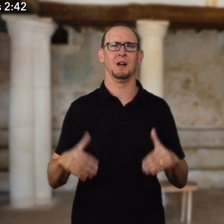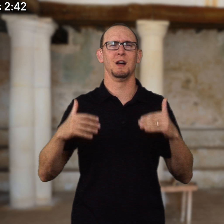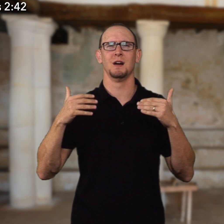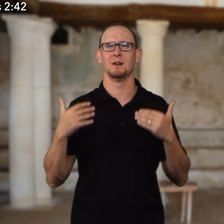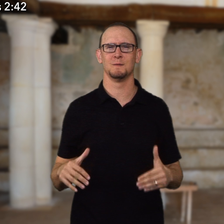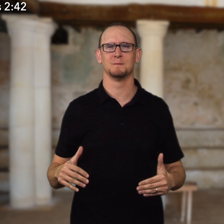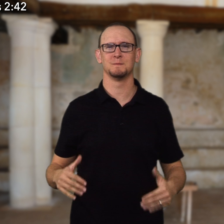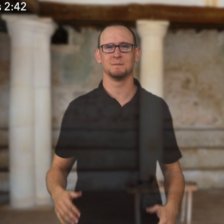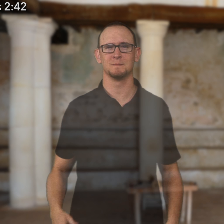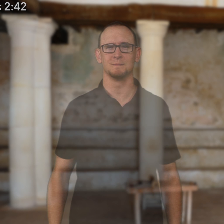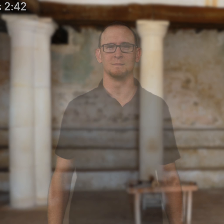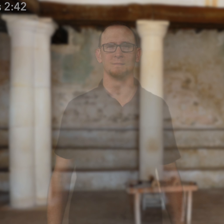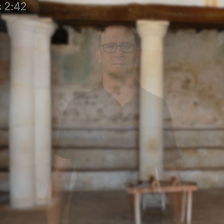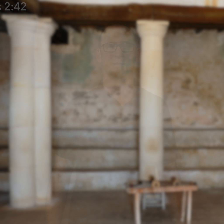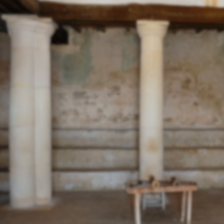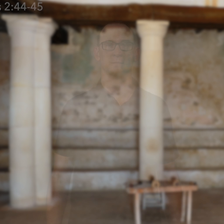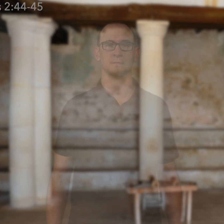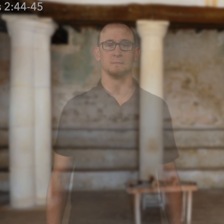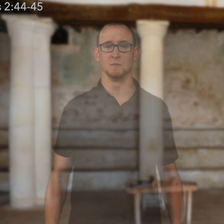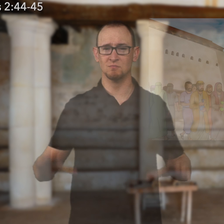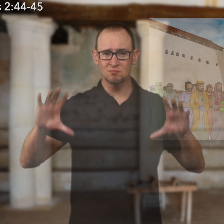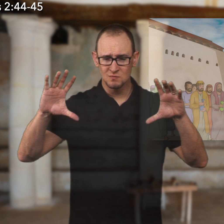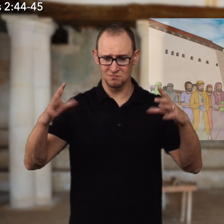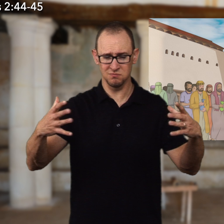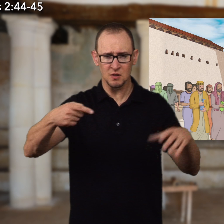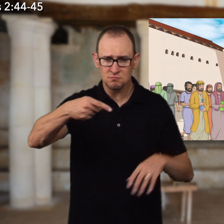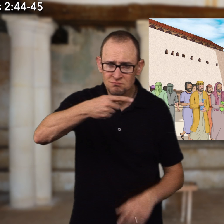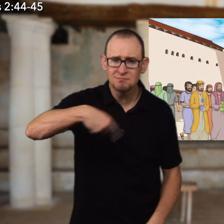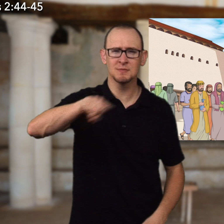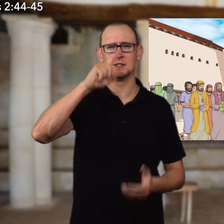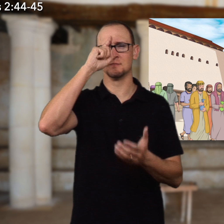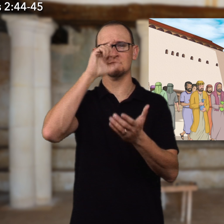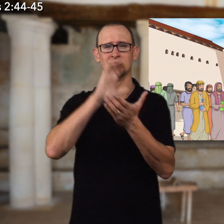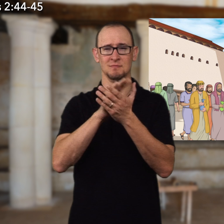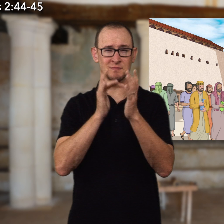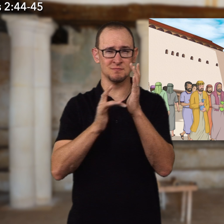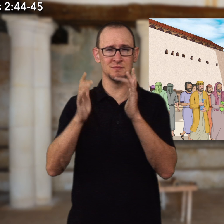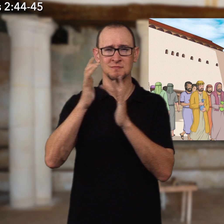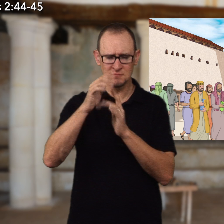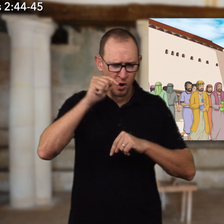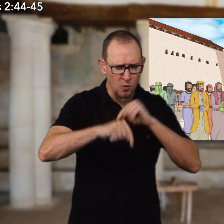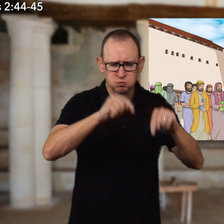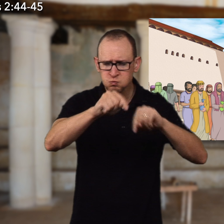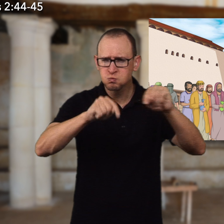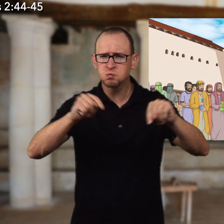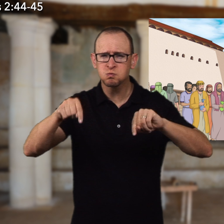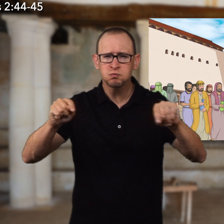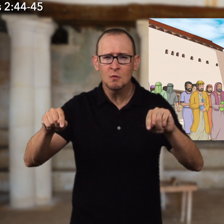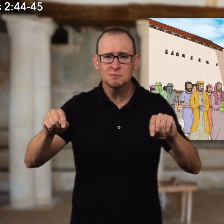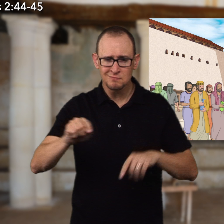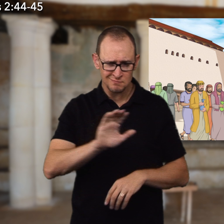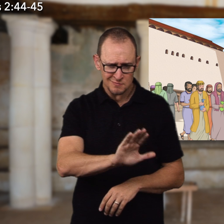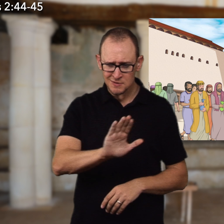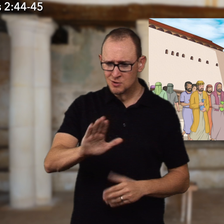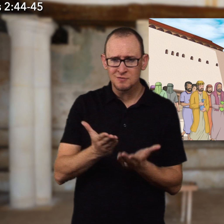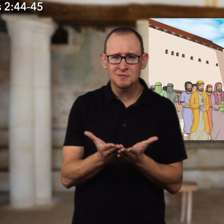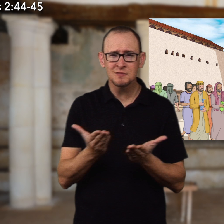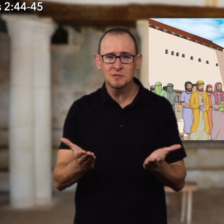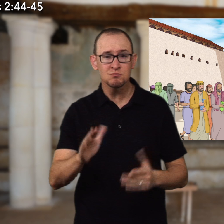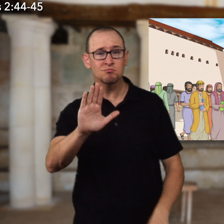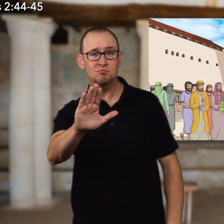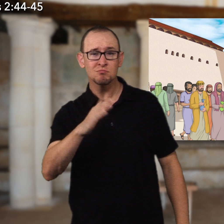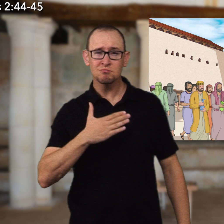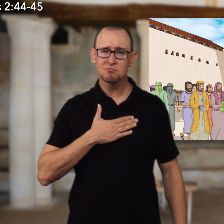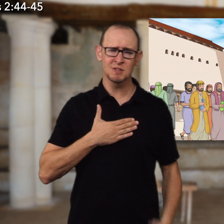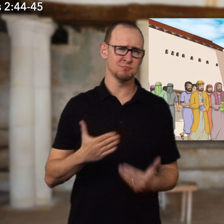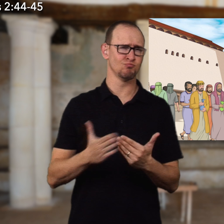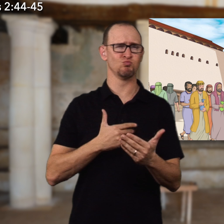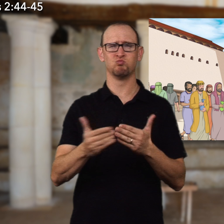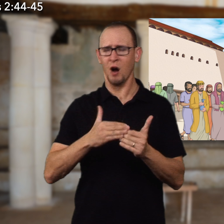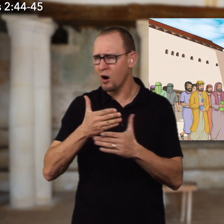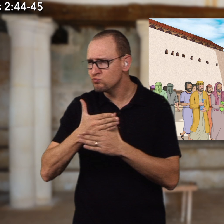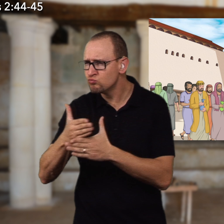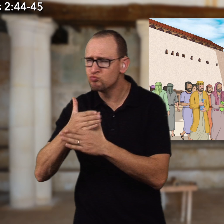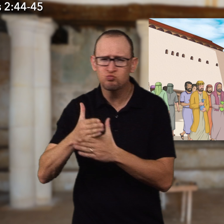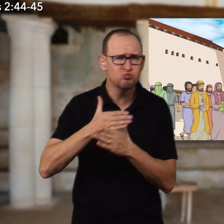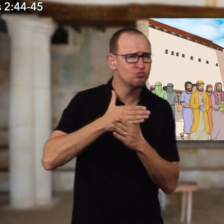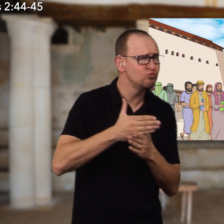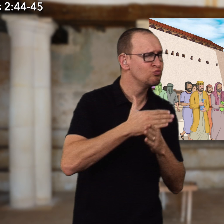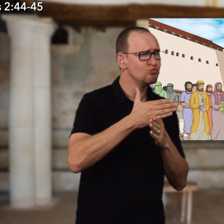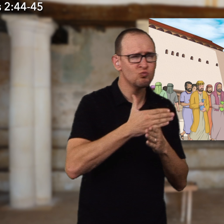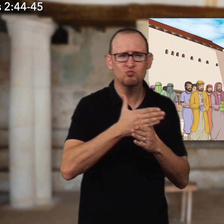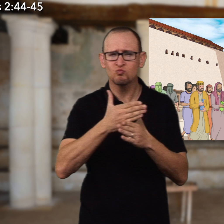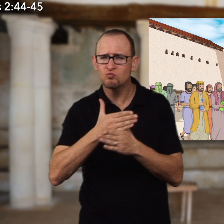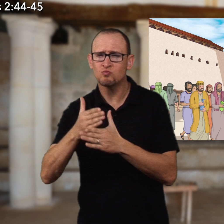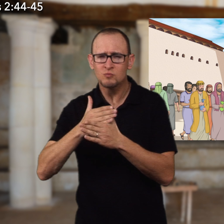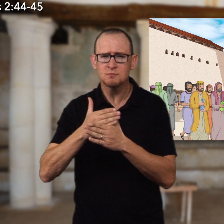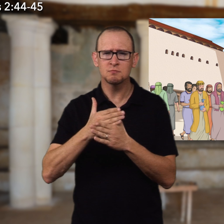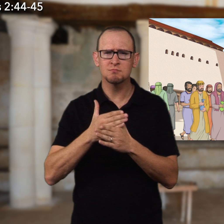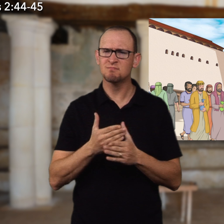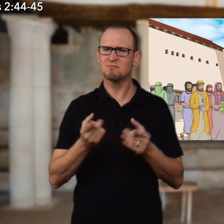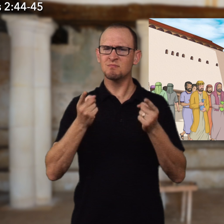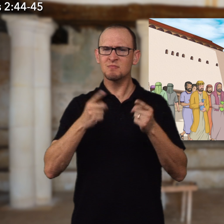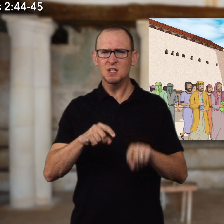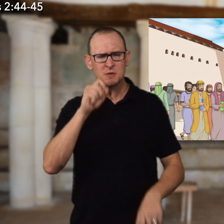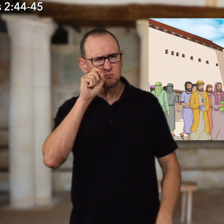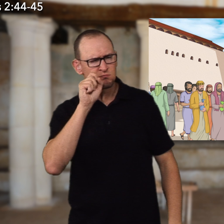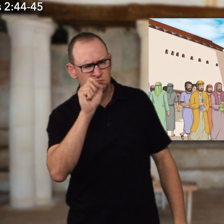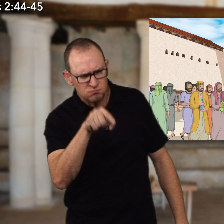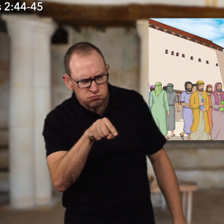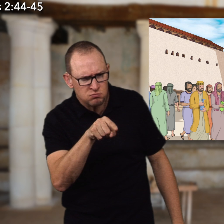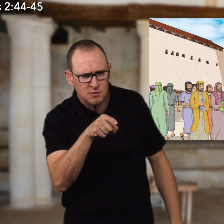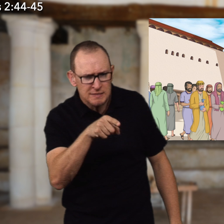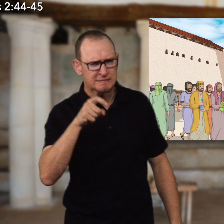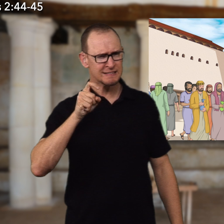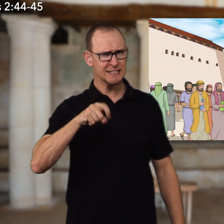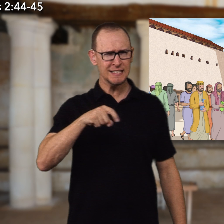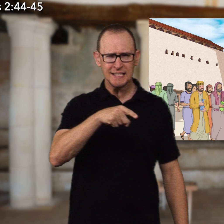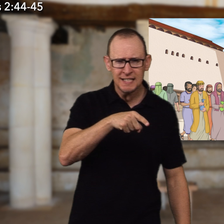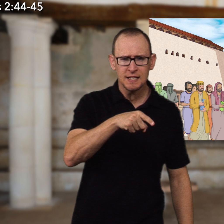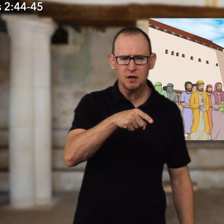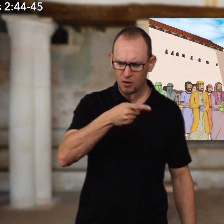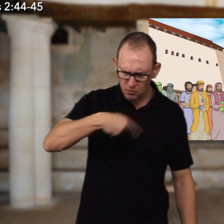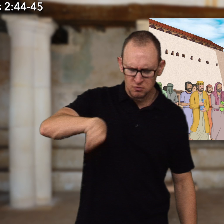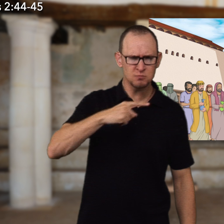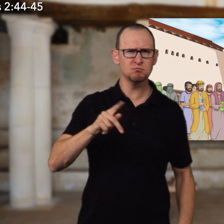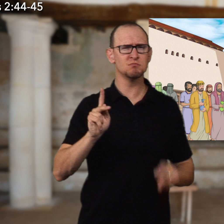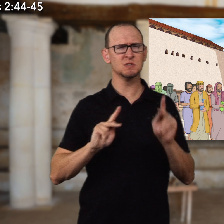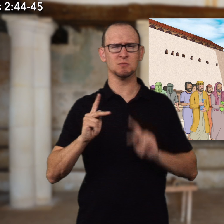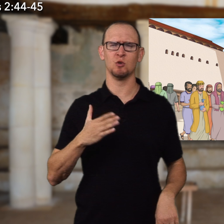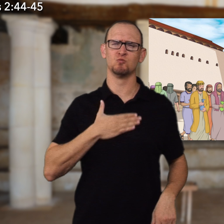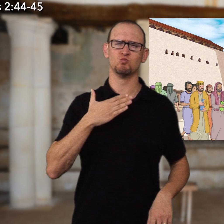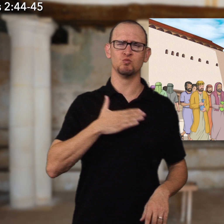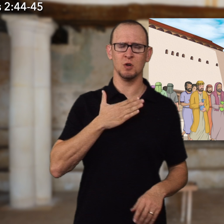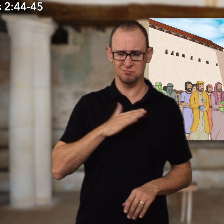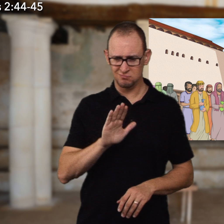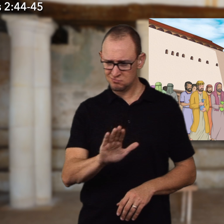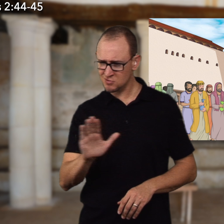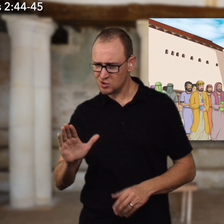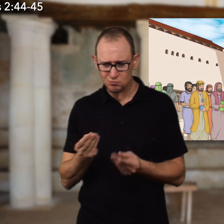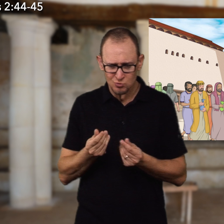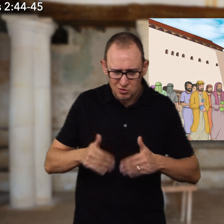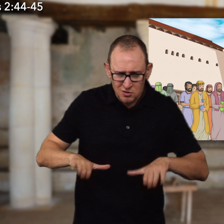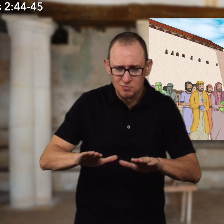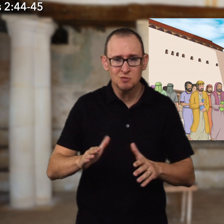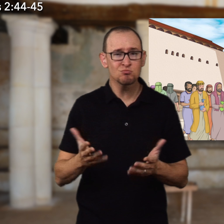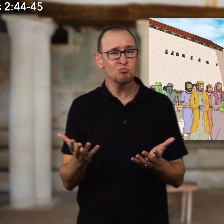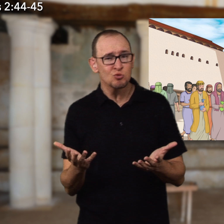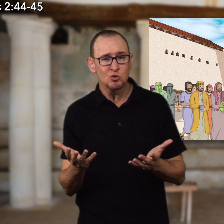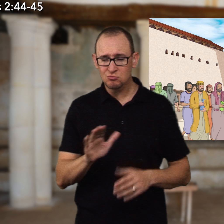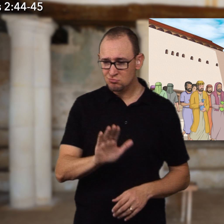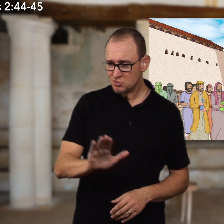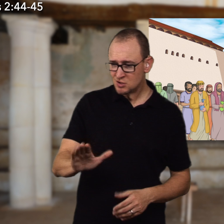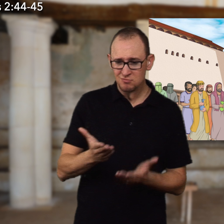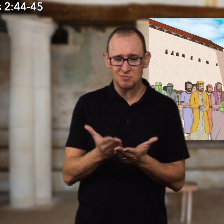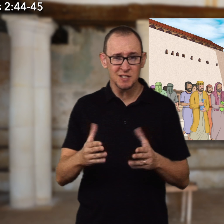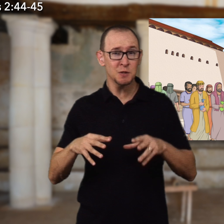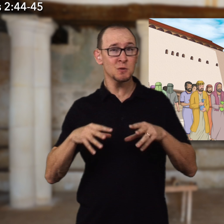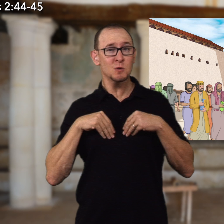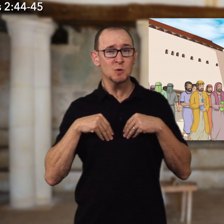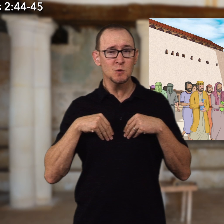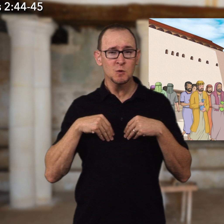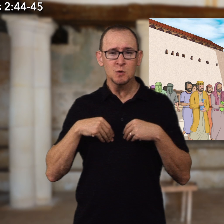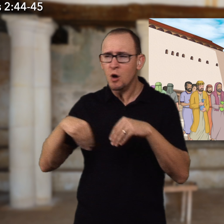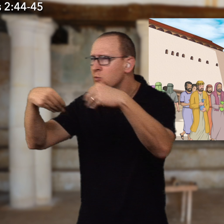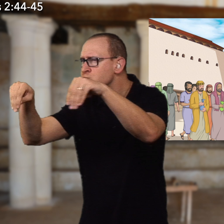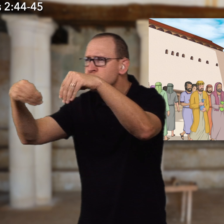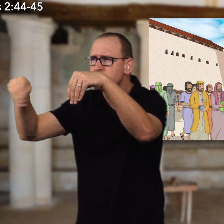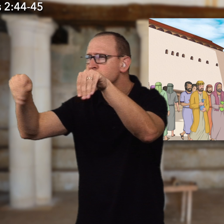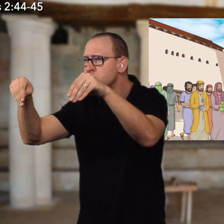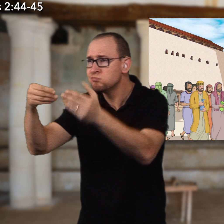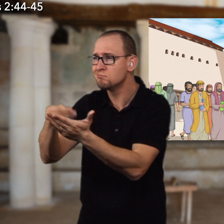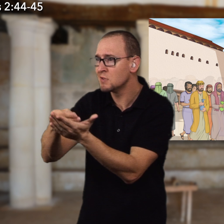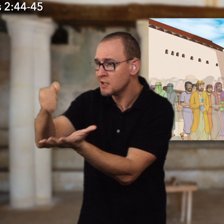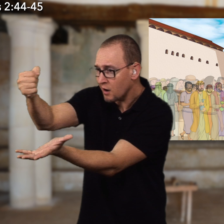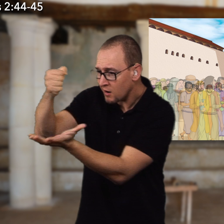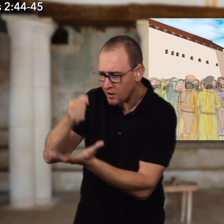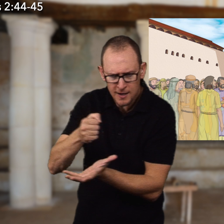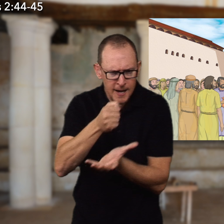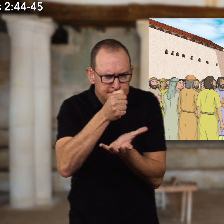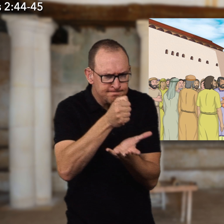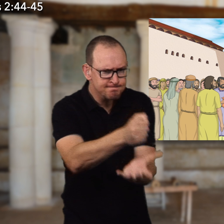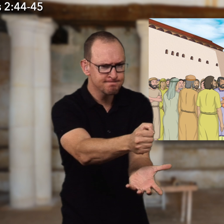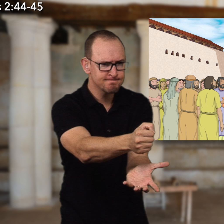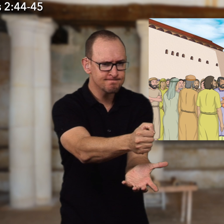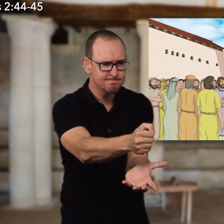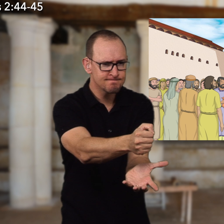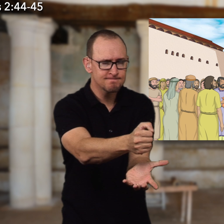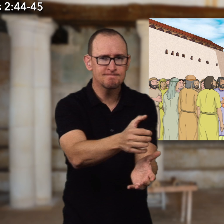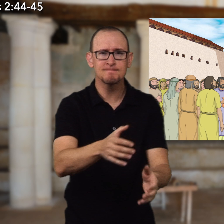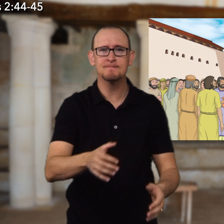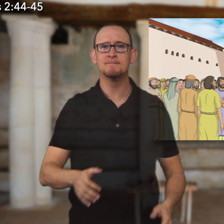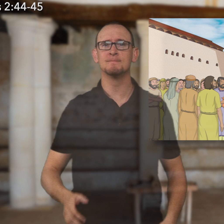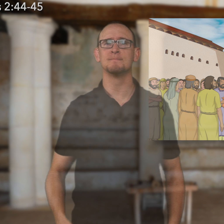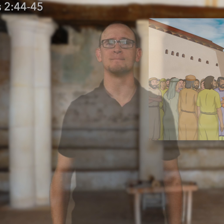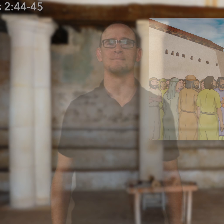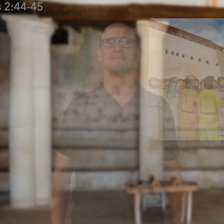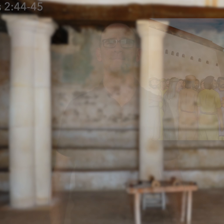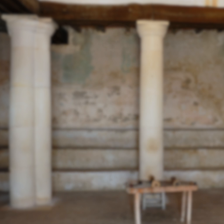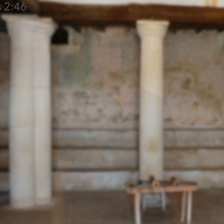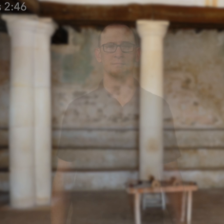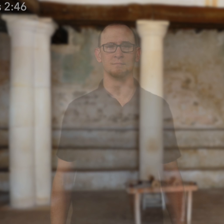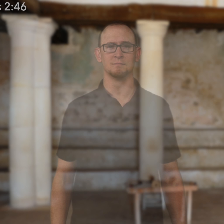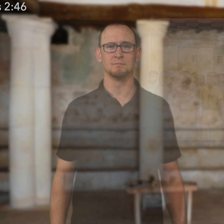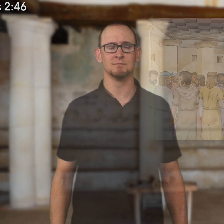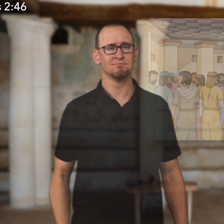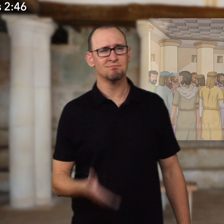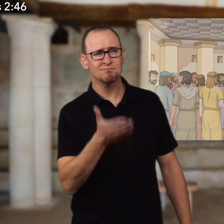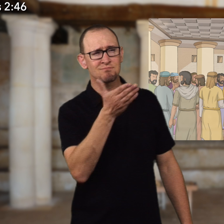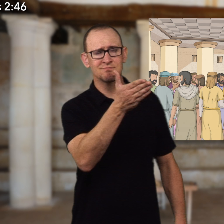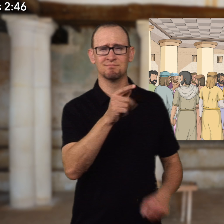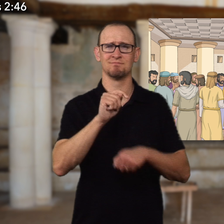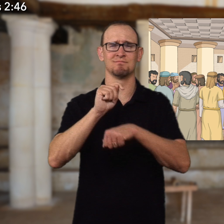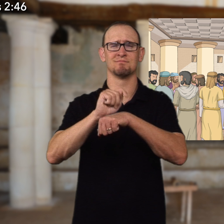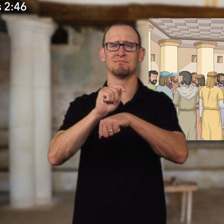All the believers were together and had everything in common. Selling their possessions and goods, they shared with anyone who was in need.